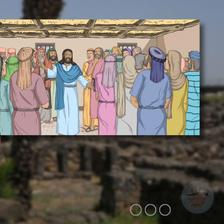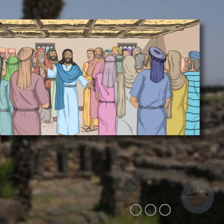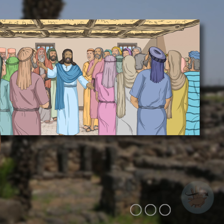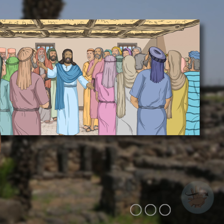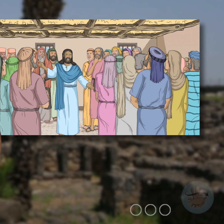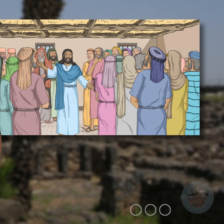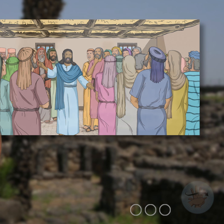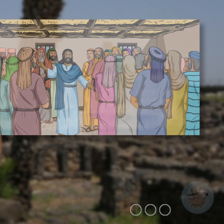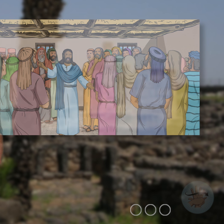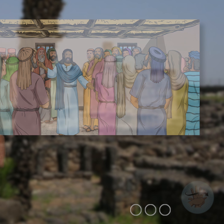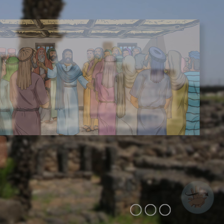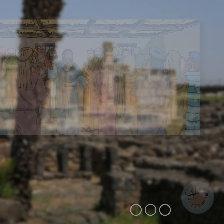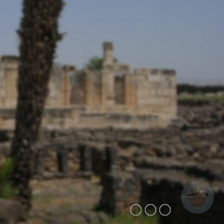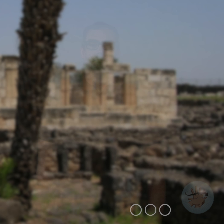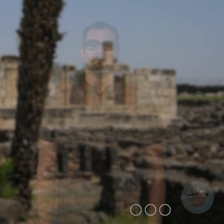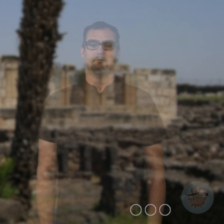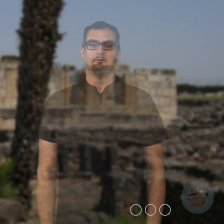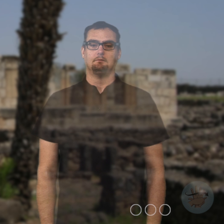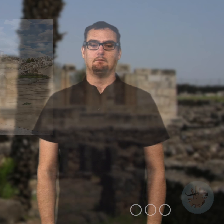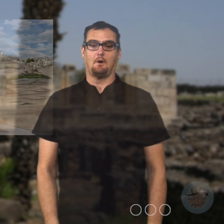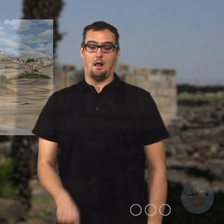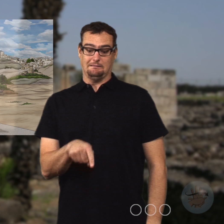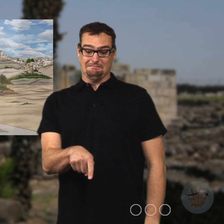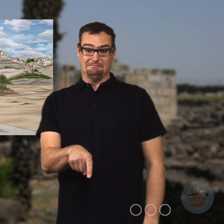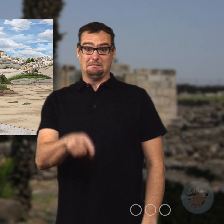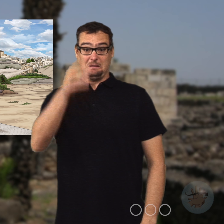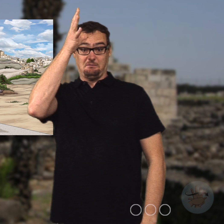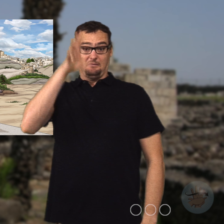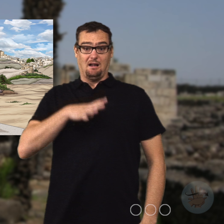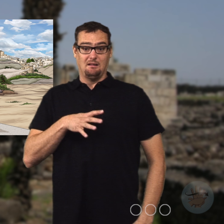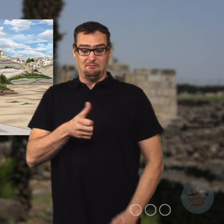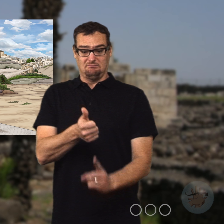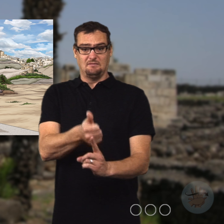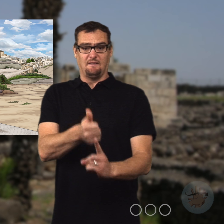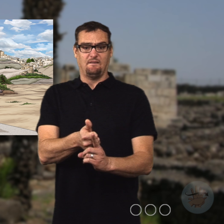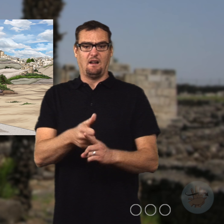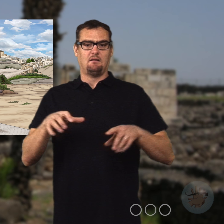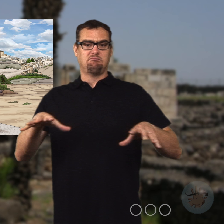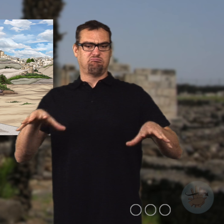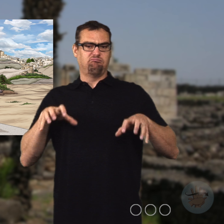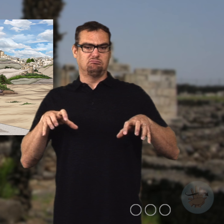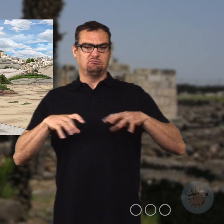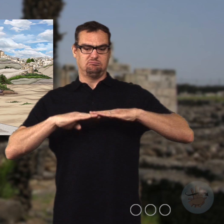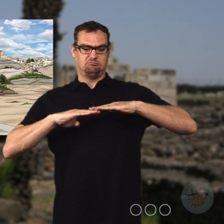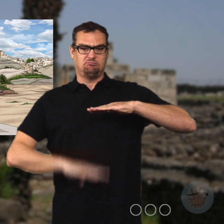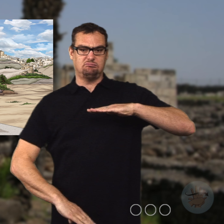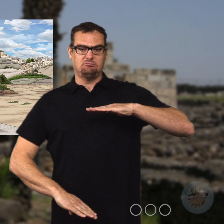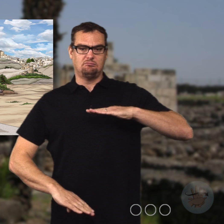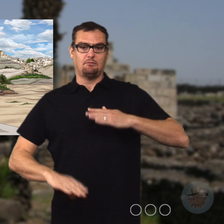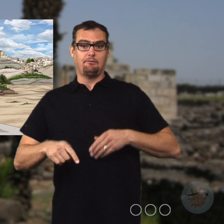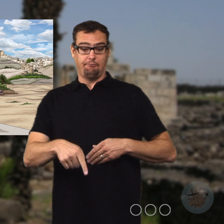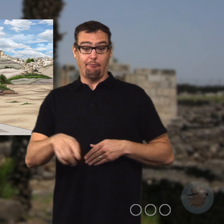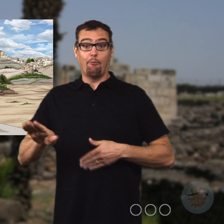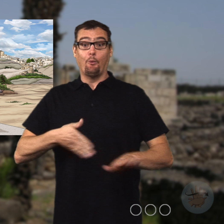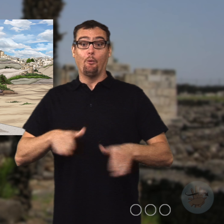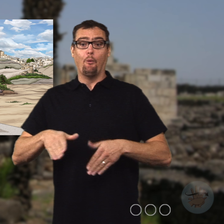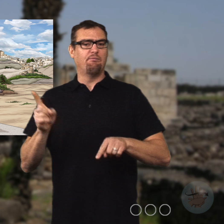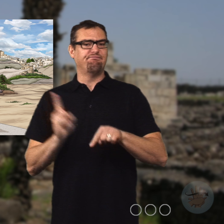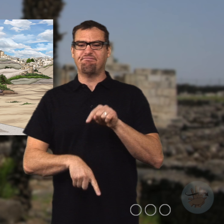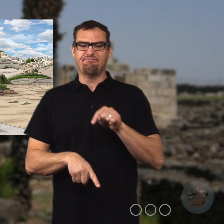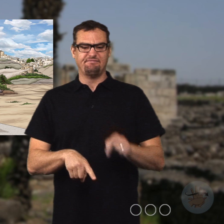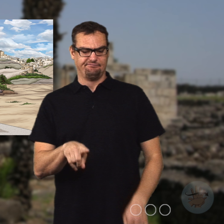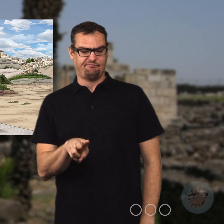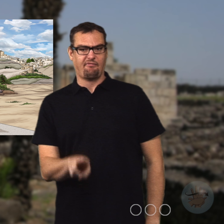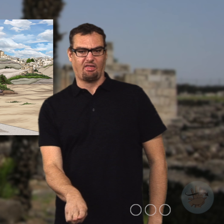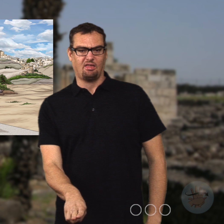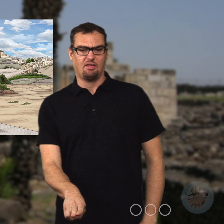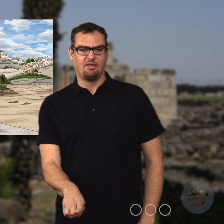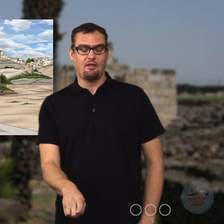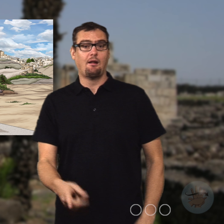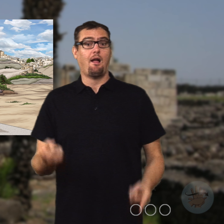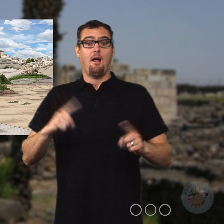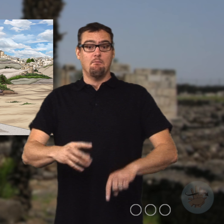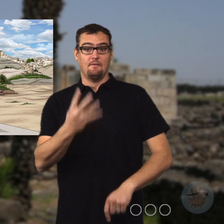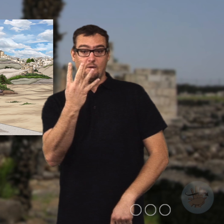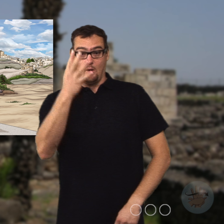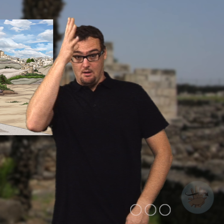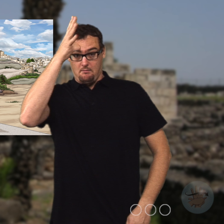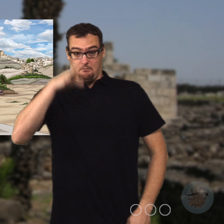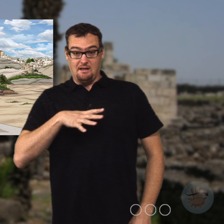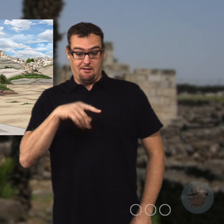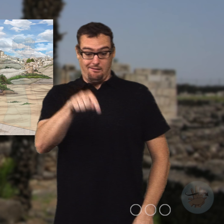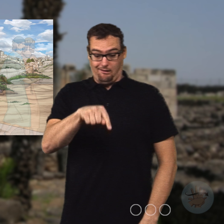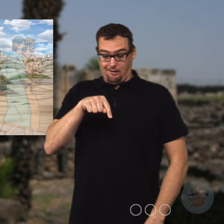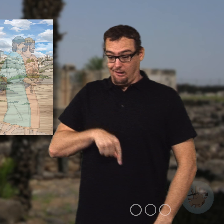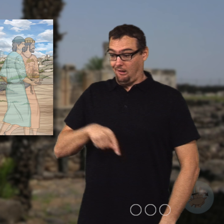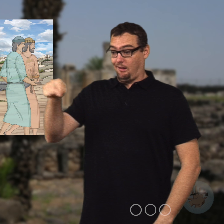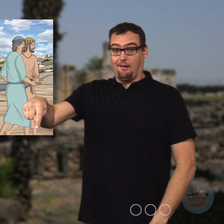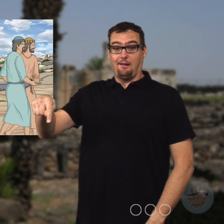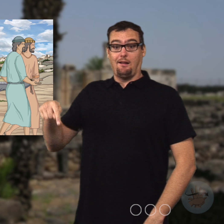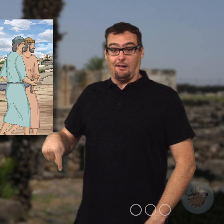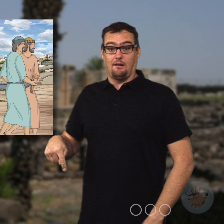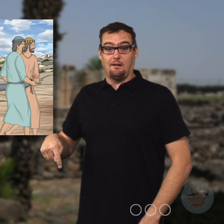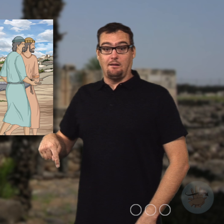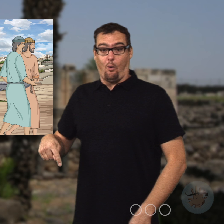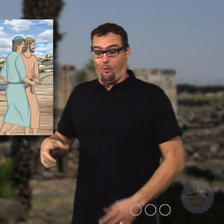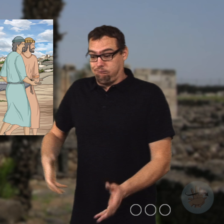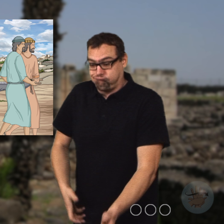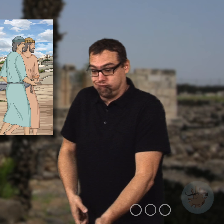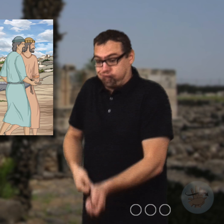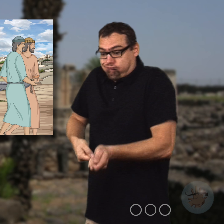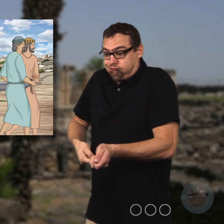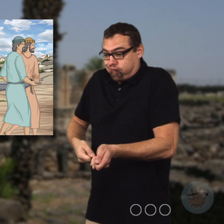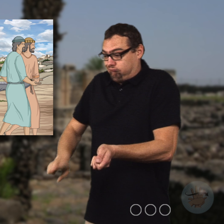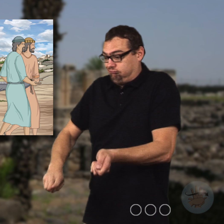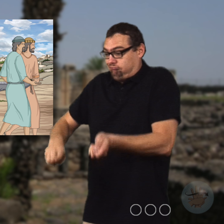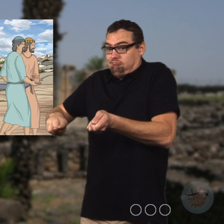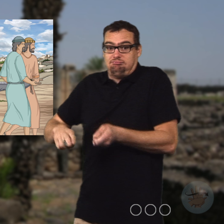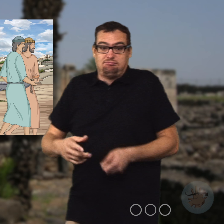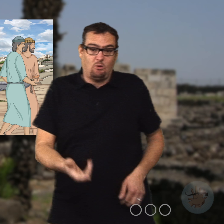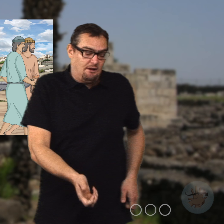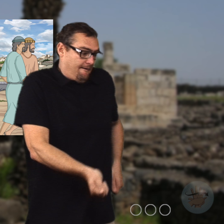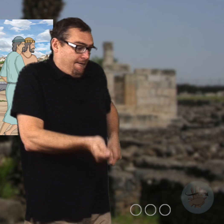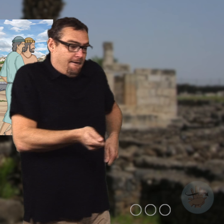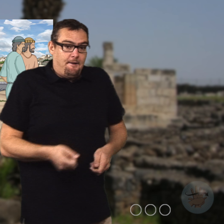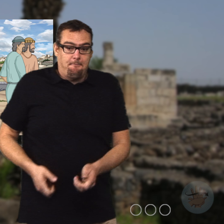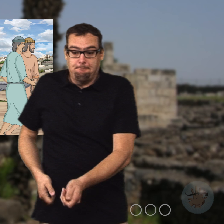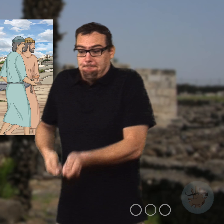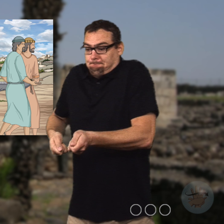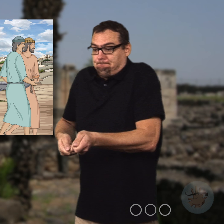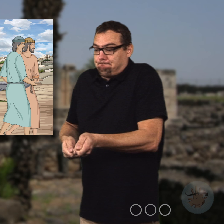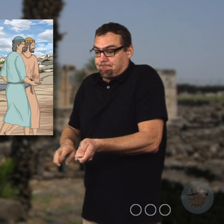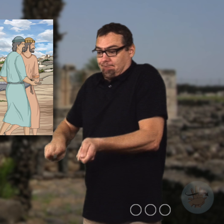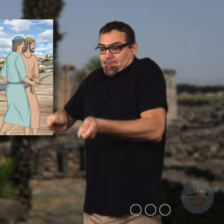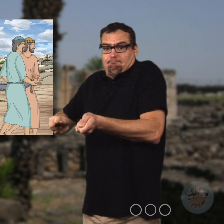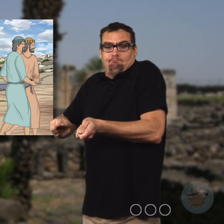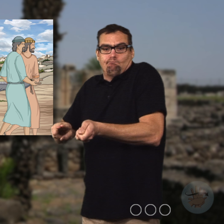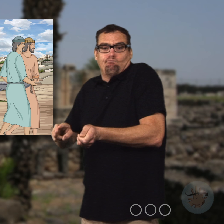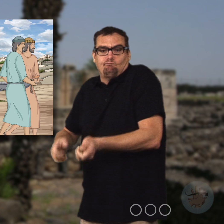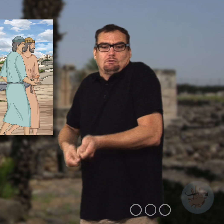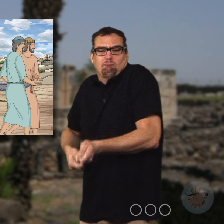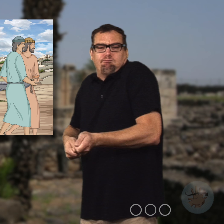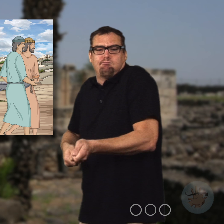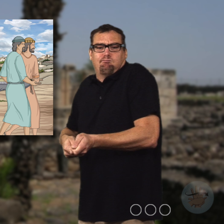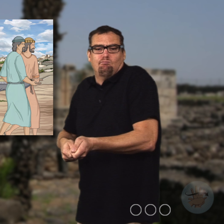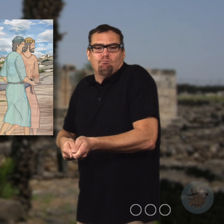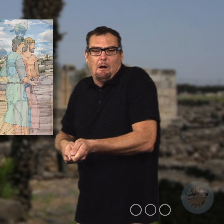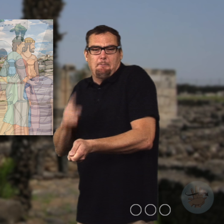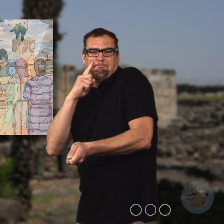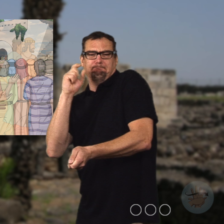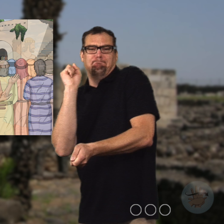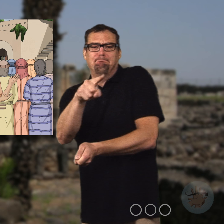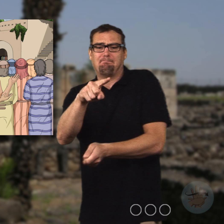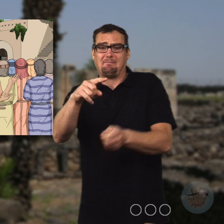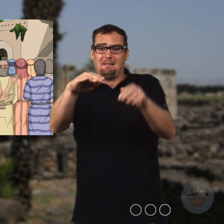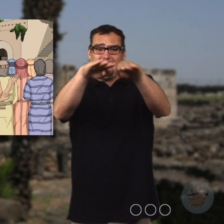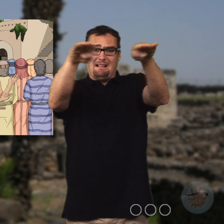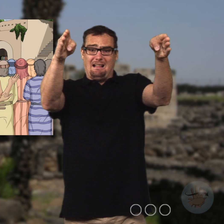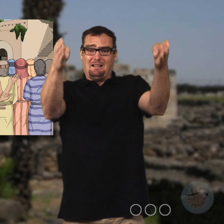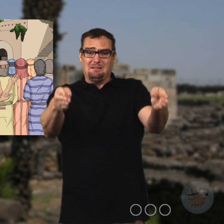Then a paralytic was brought to Him, carried by four men.